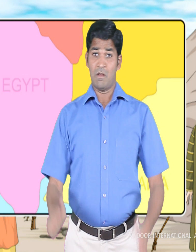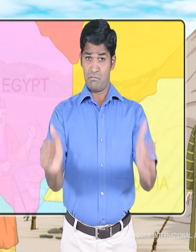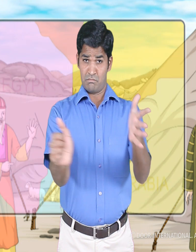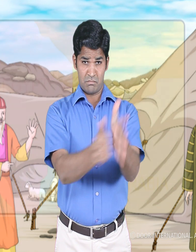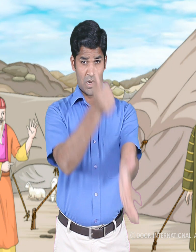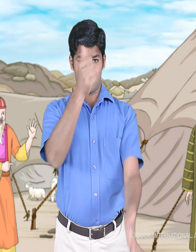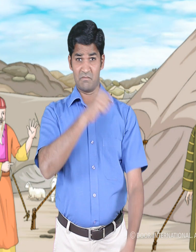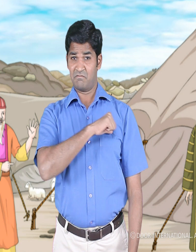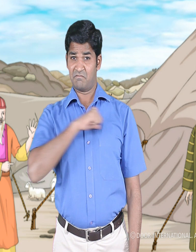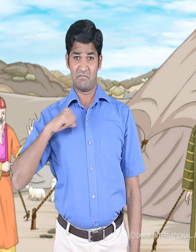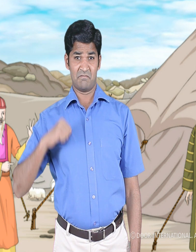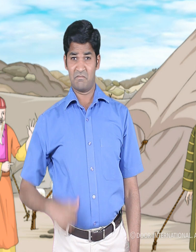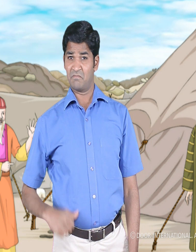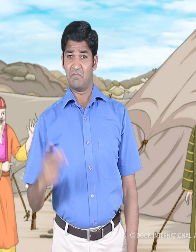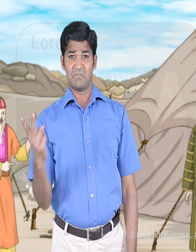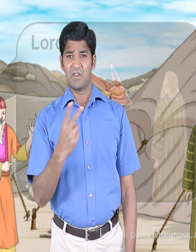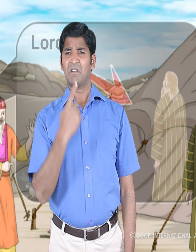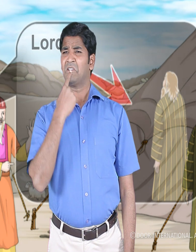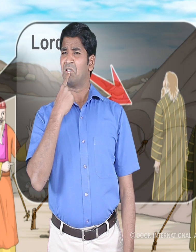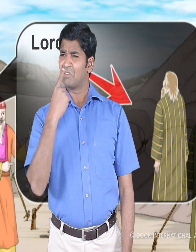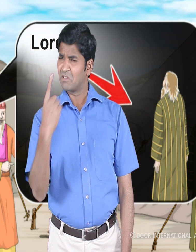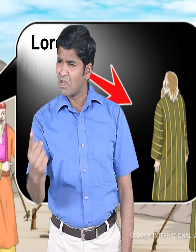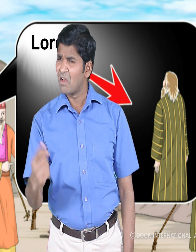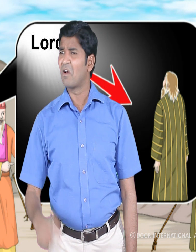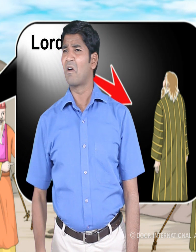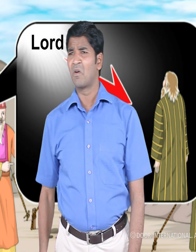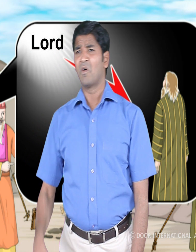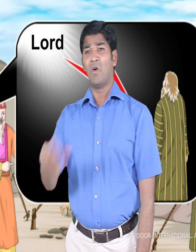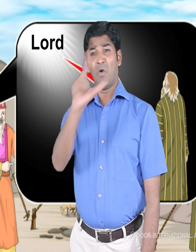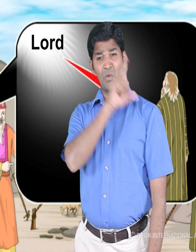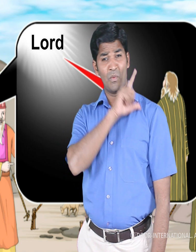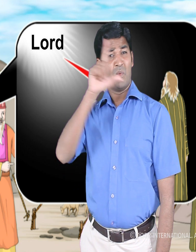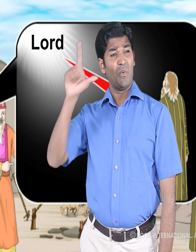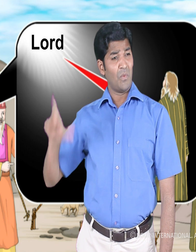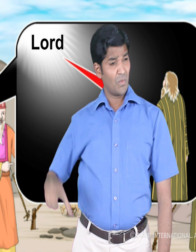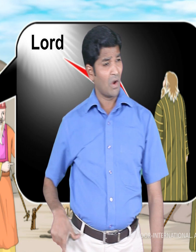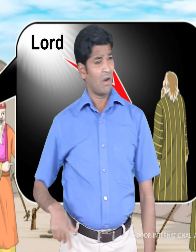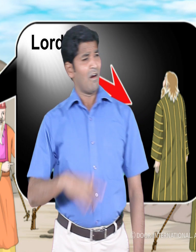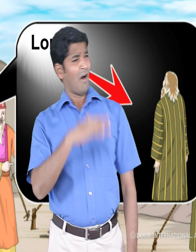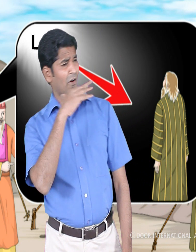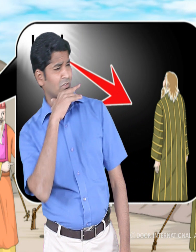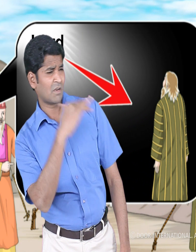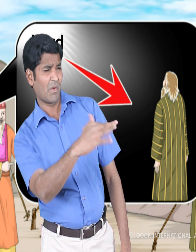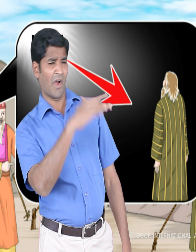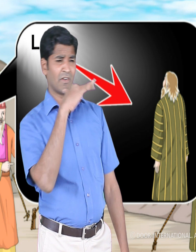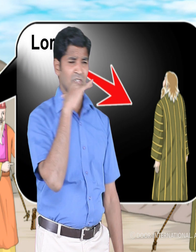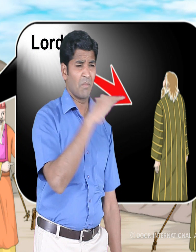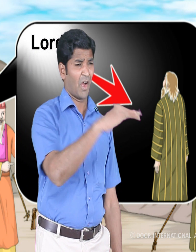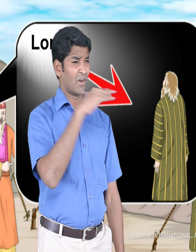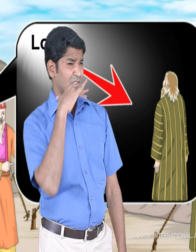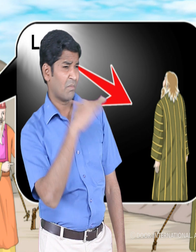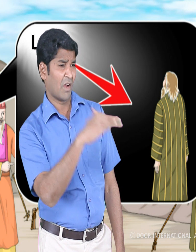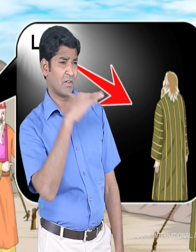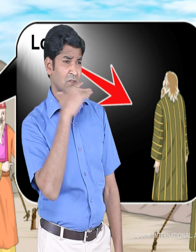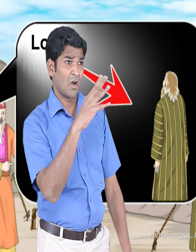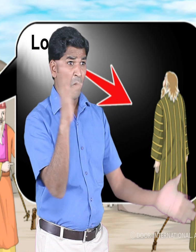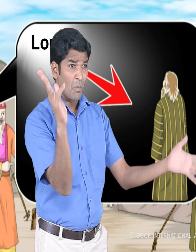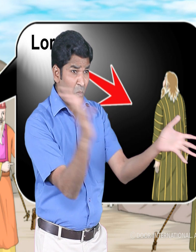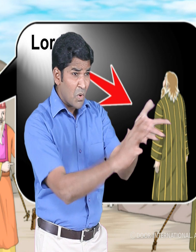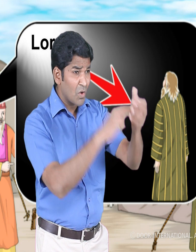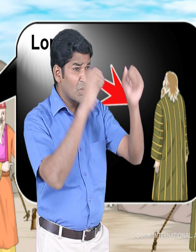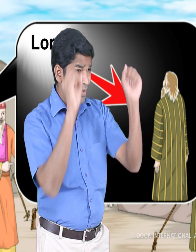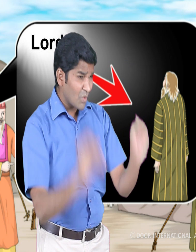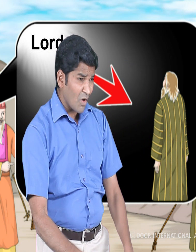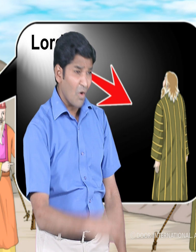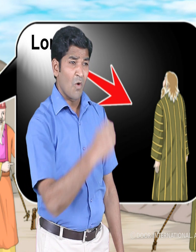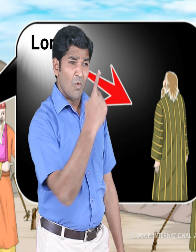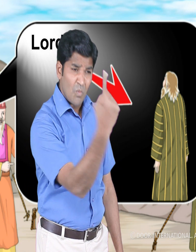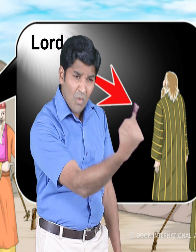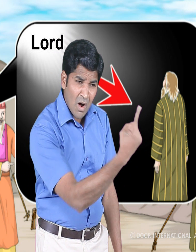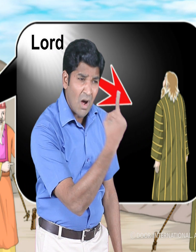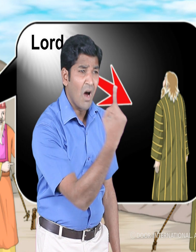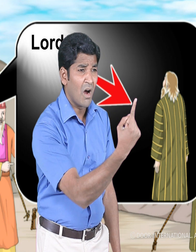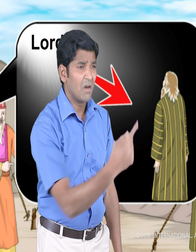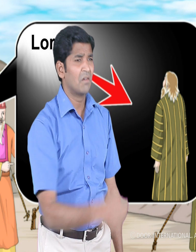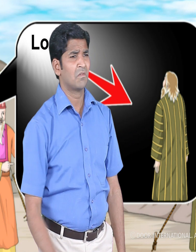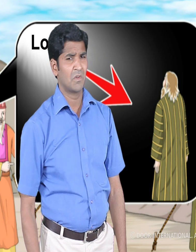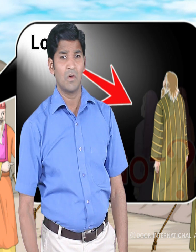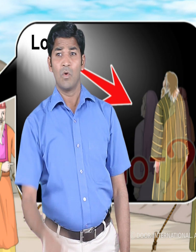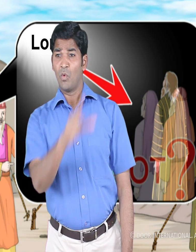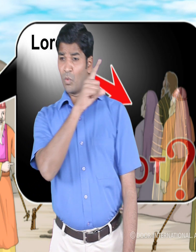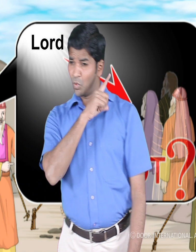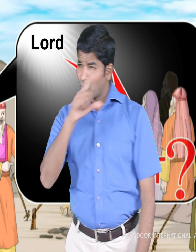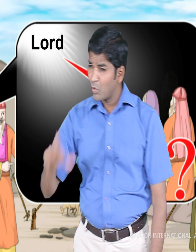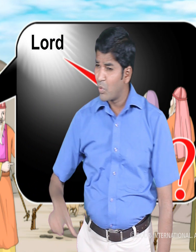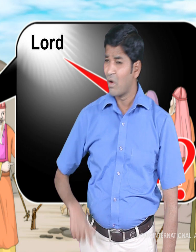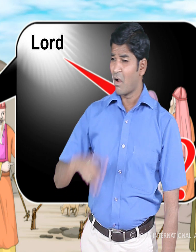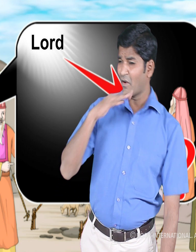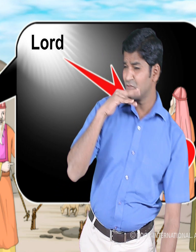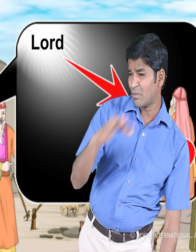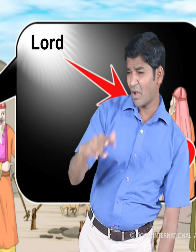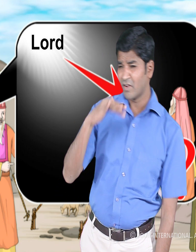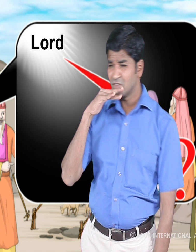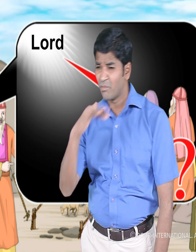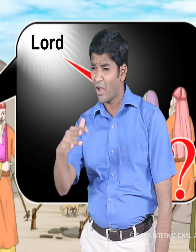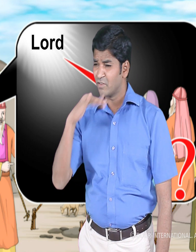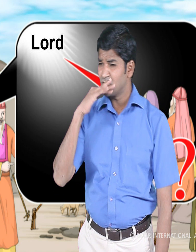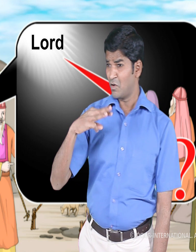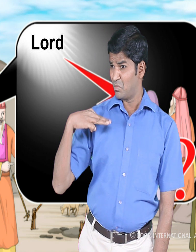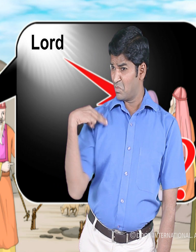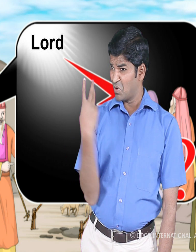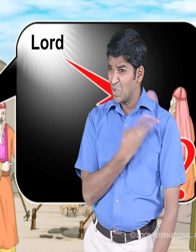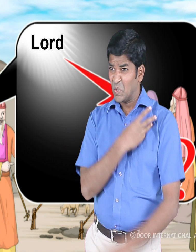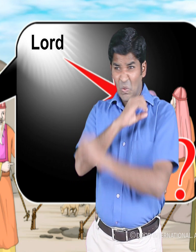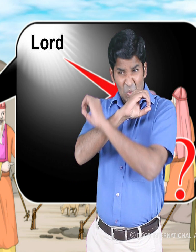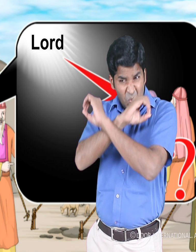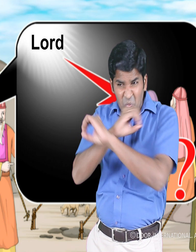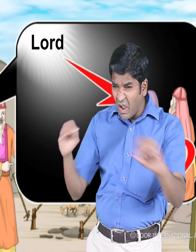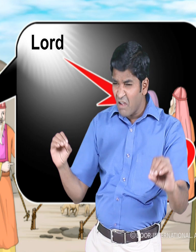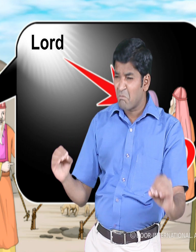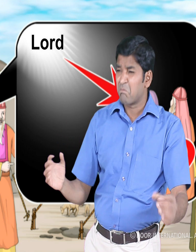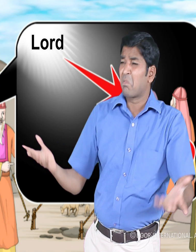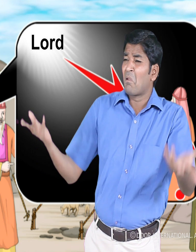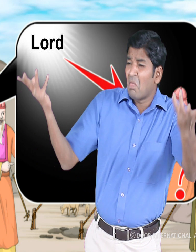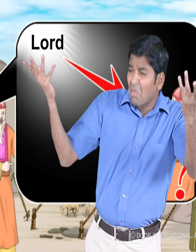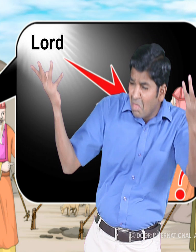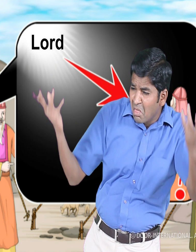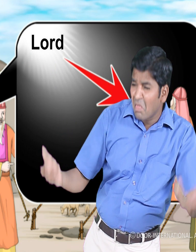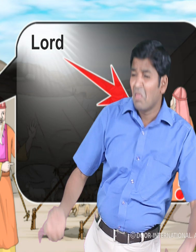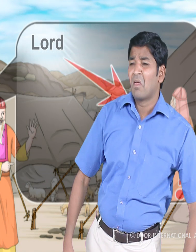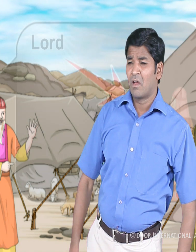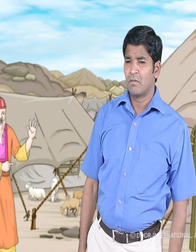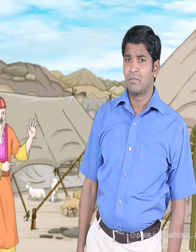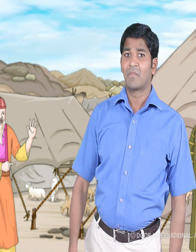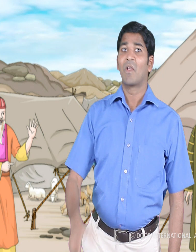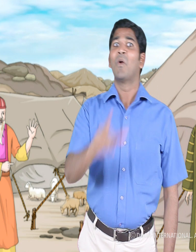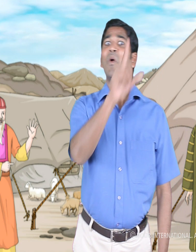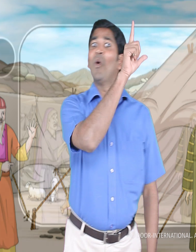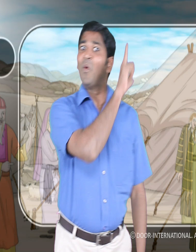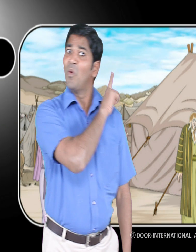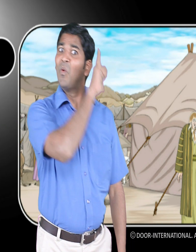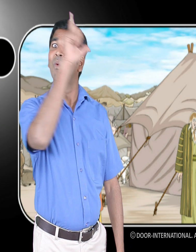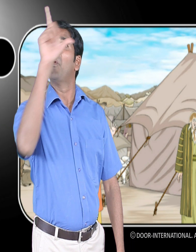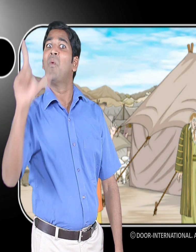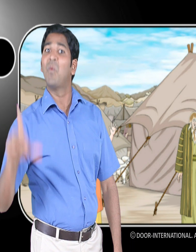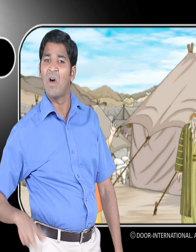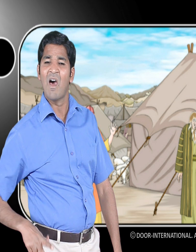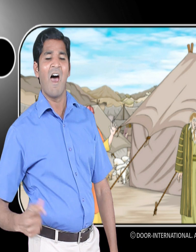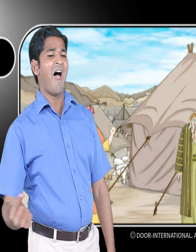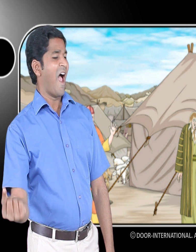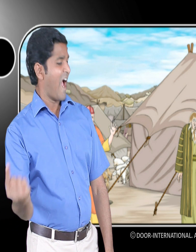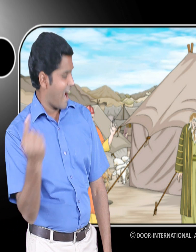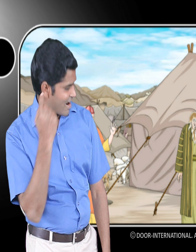“Does the LORD speak only through Moses?” they said. “Does He not also speak through us?”